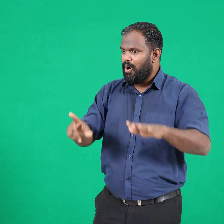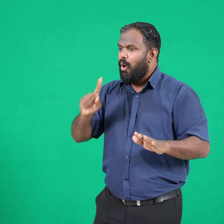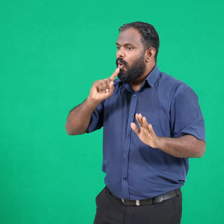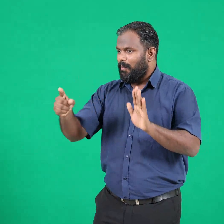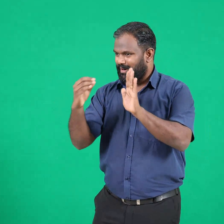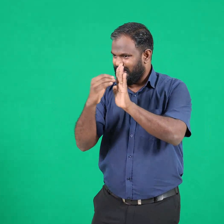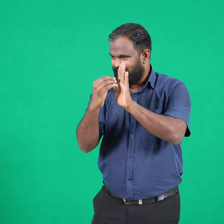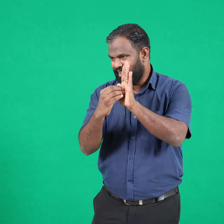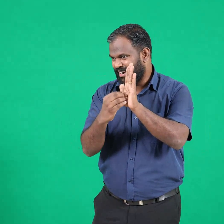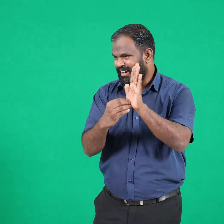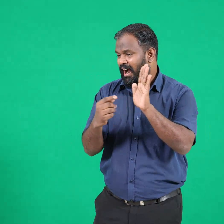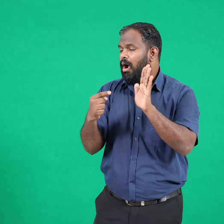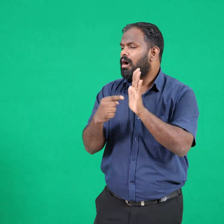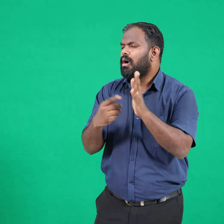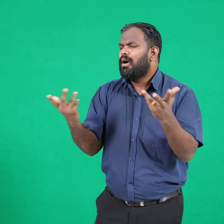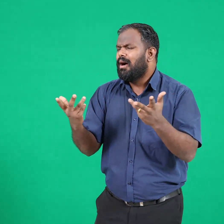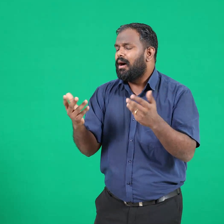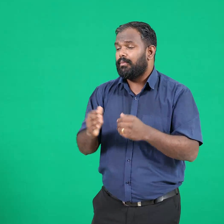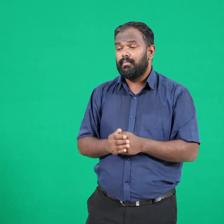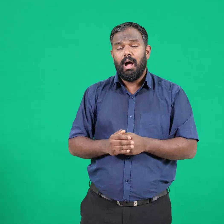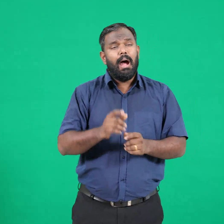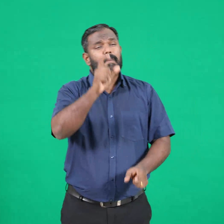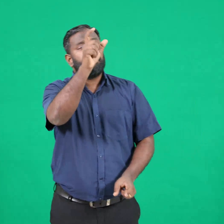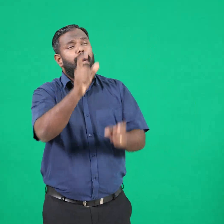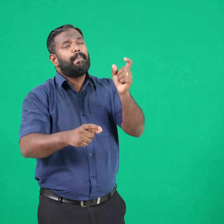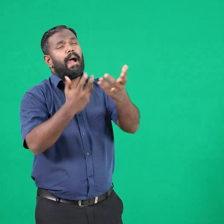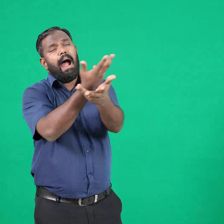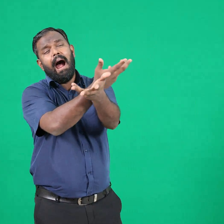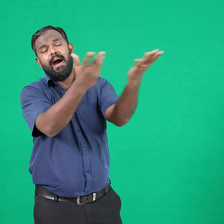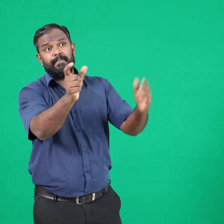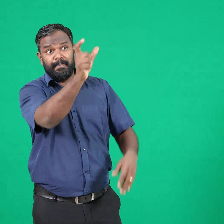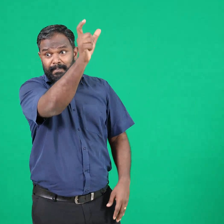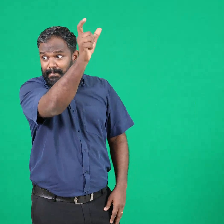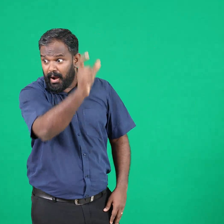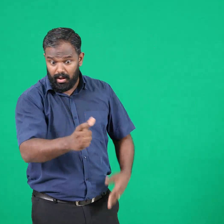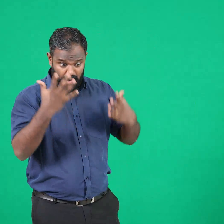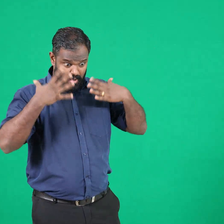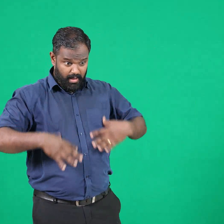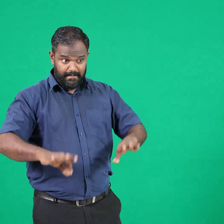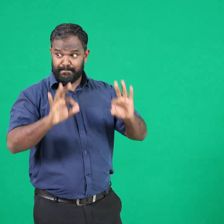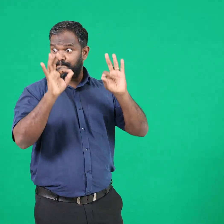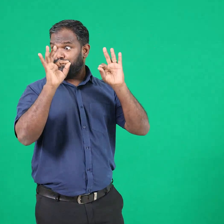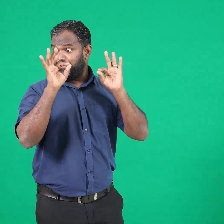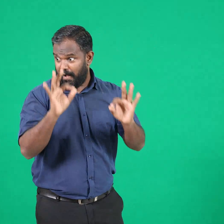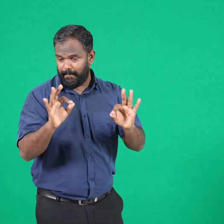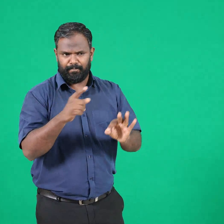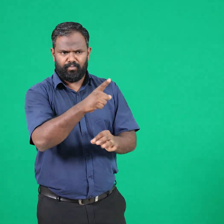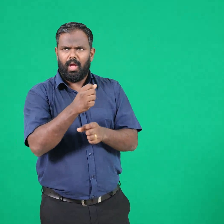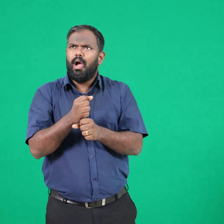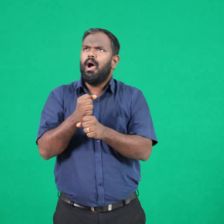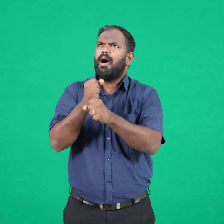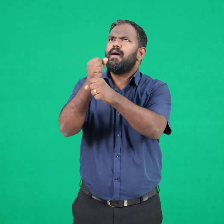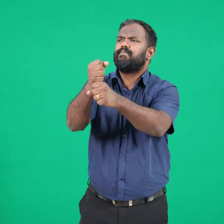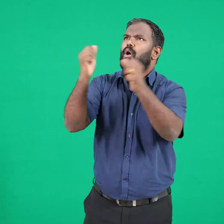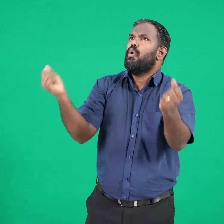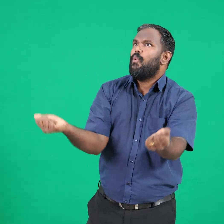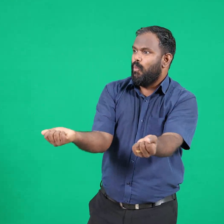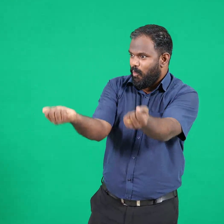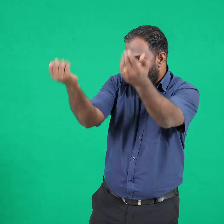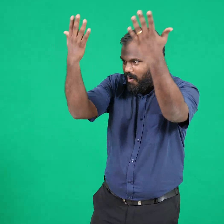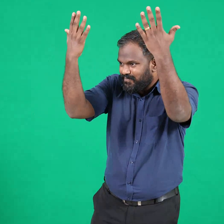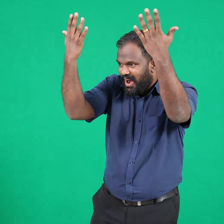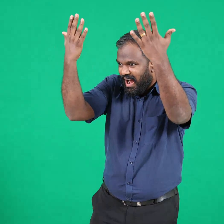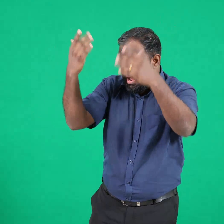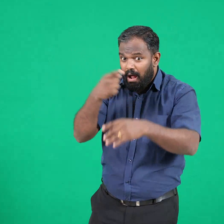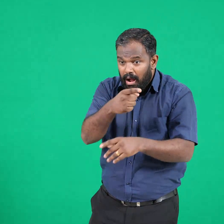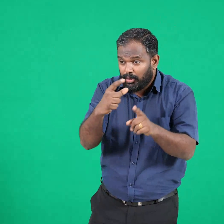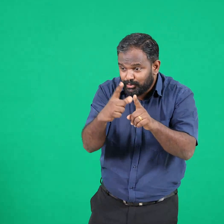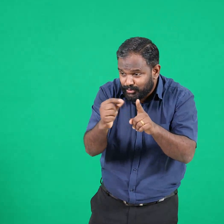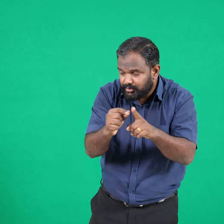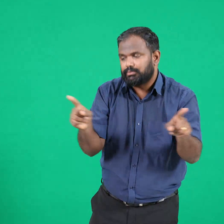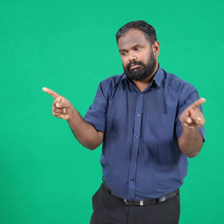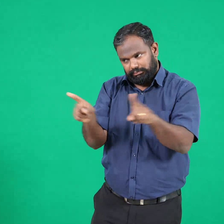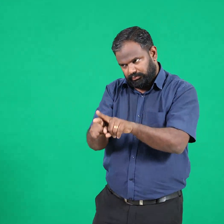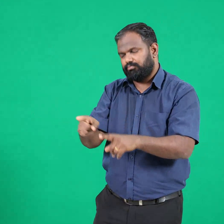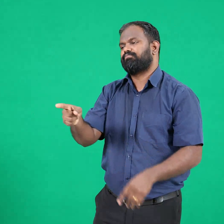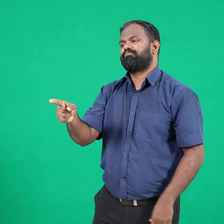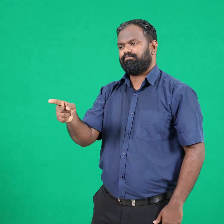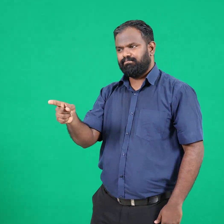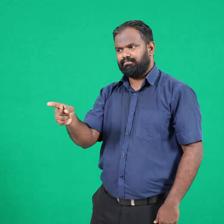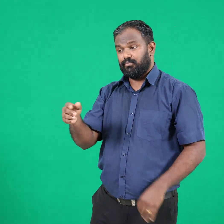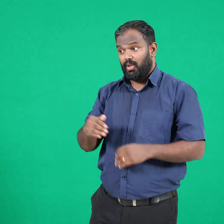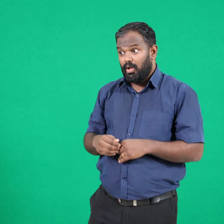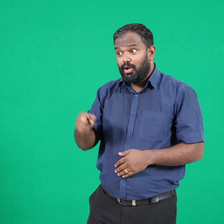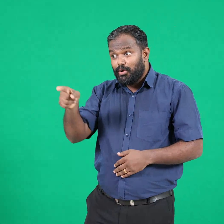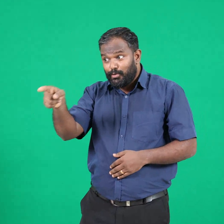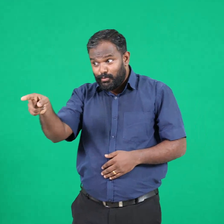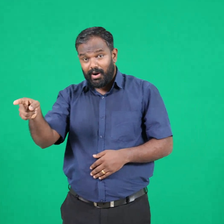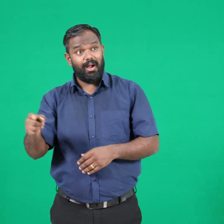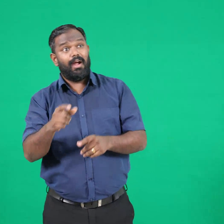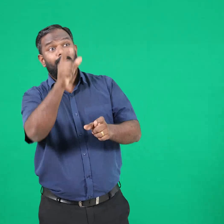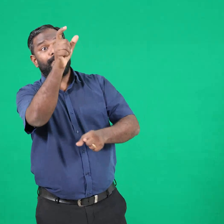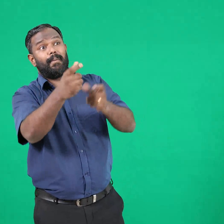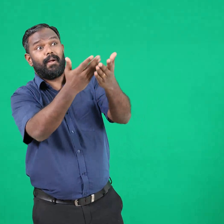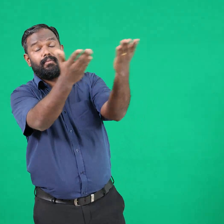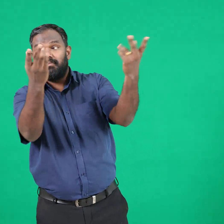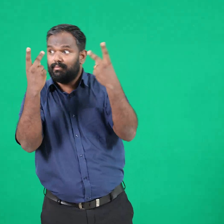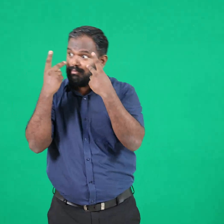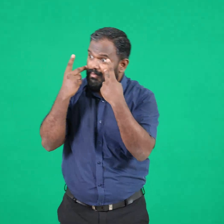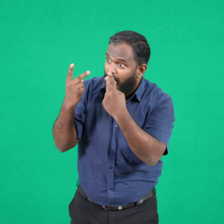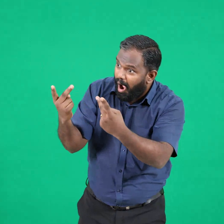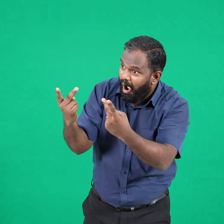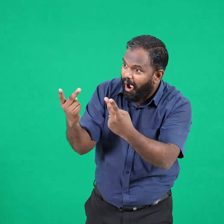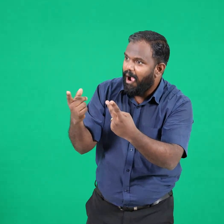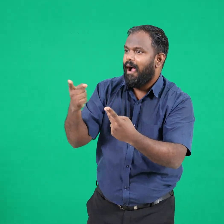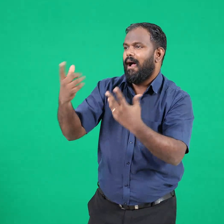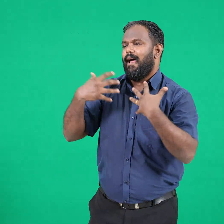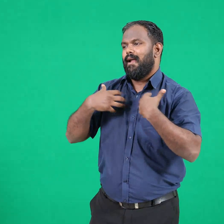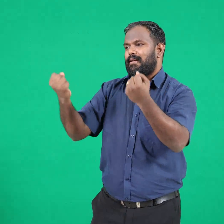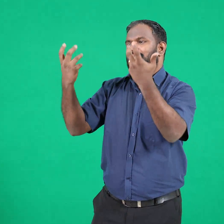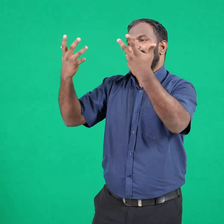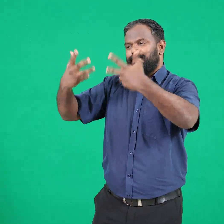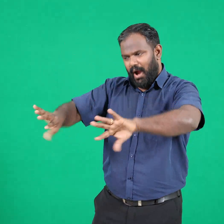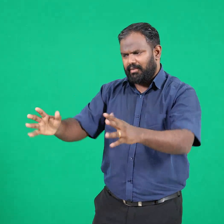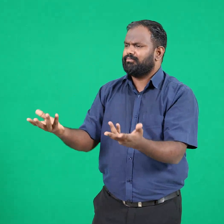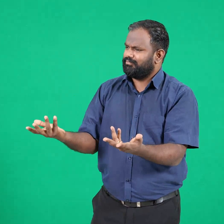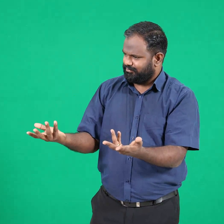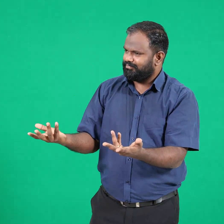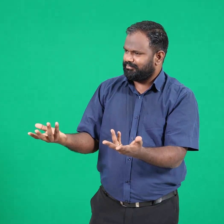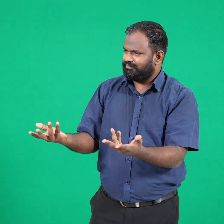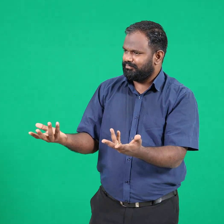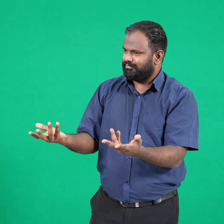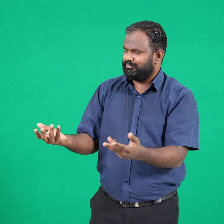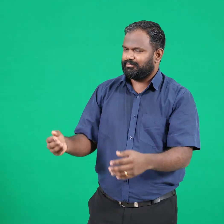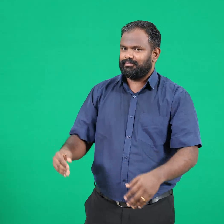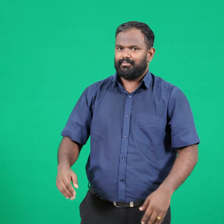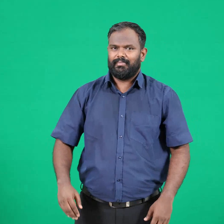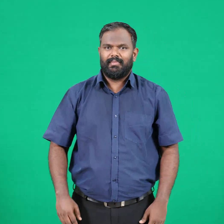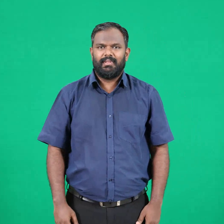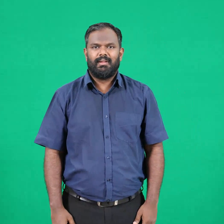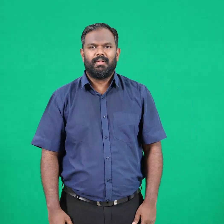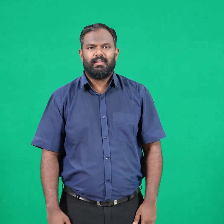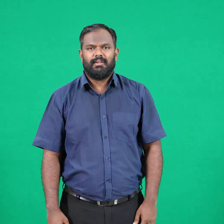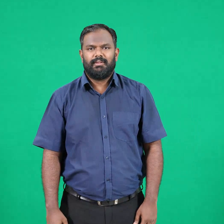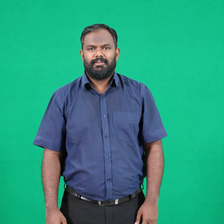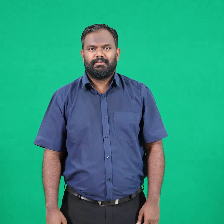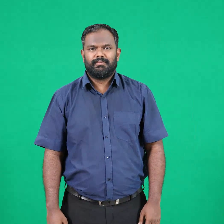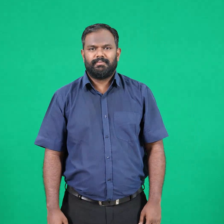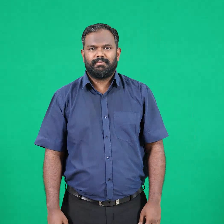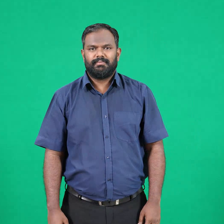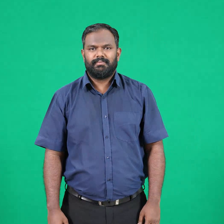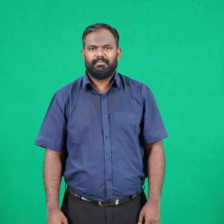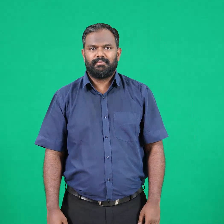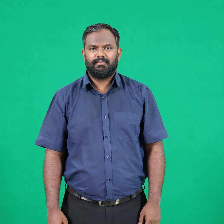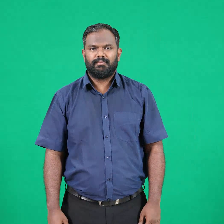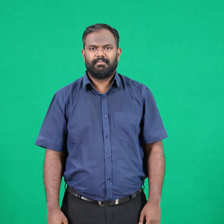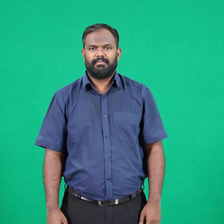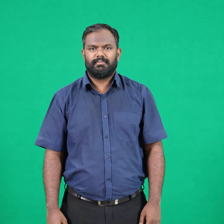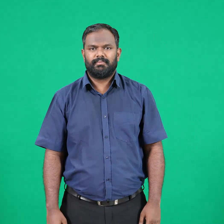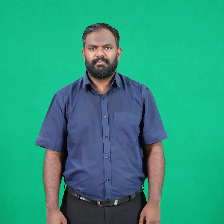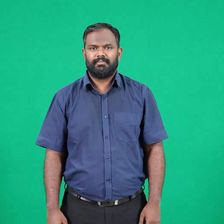But go, show yourself to the priest and offer the gift prescribed by Moses, as a testimony to them."